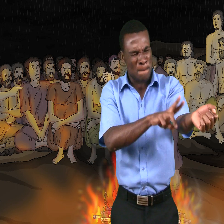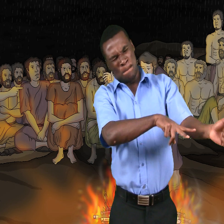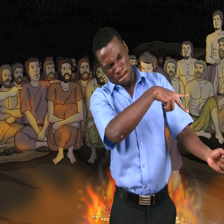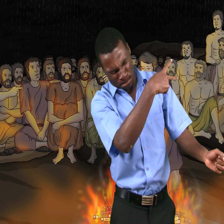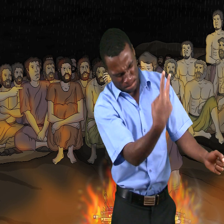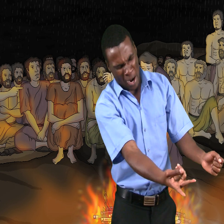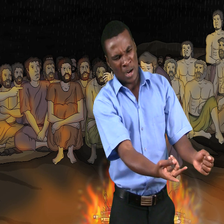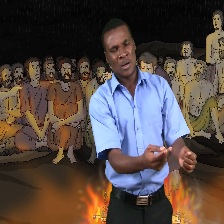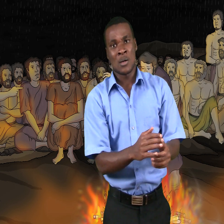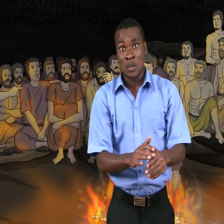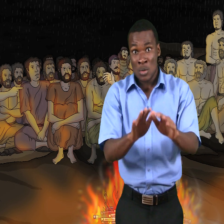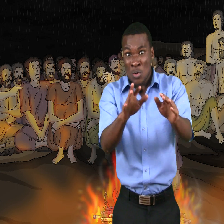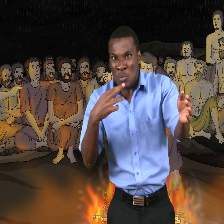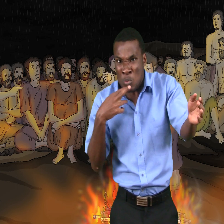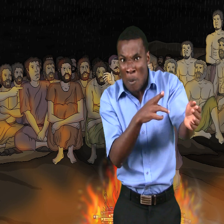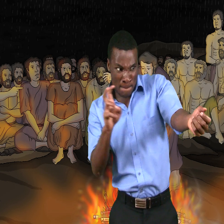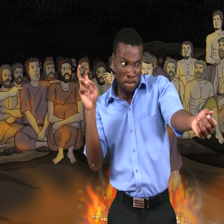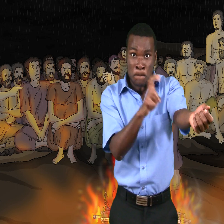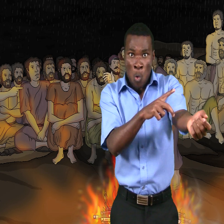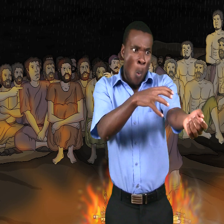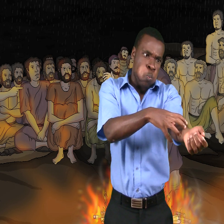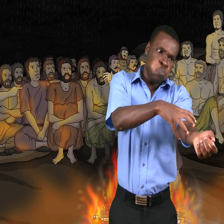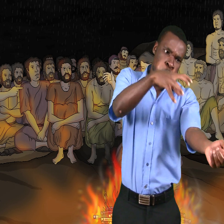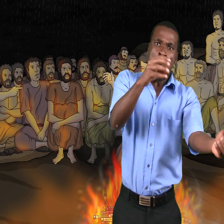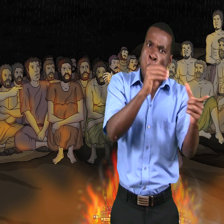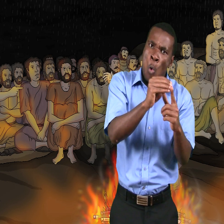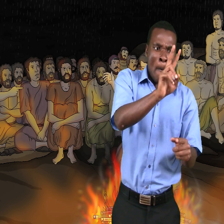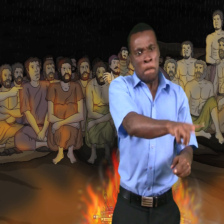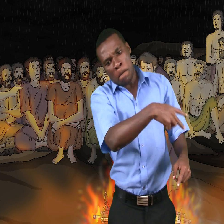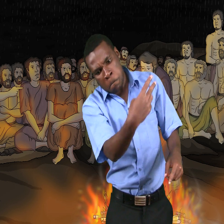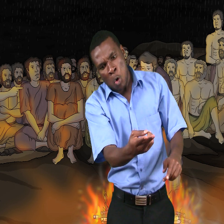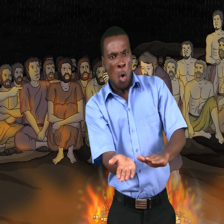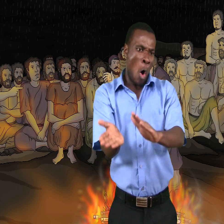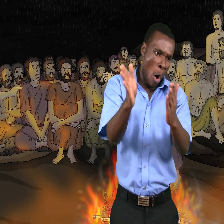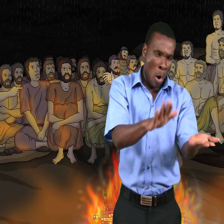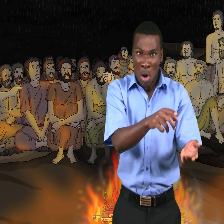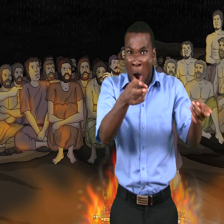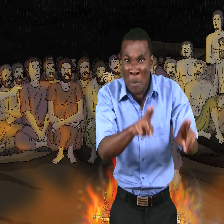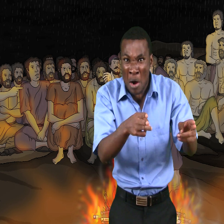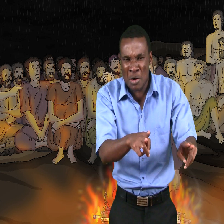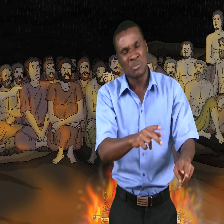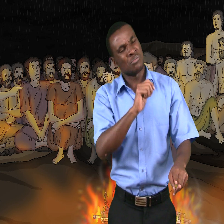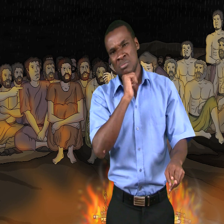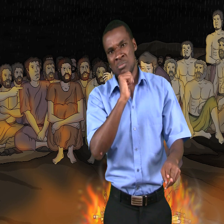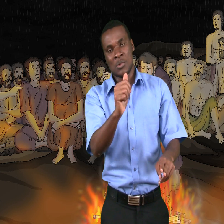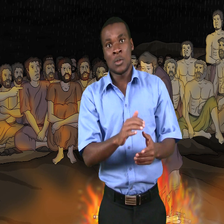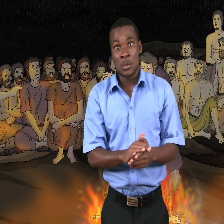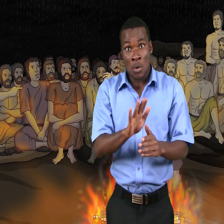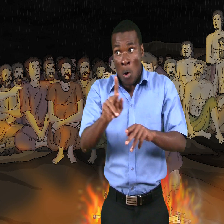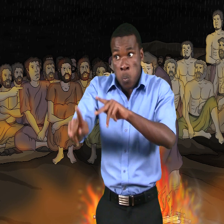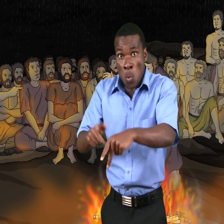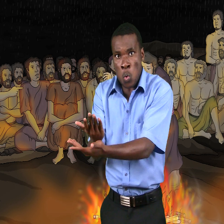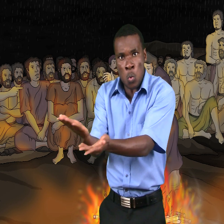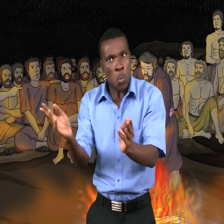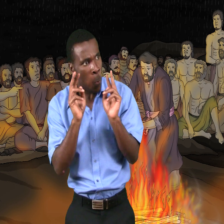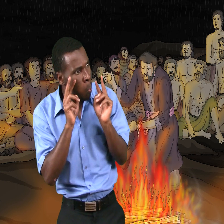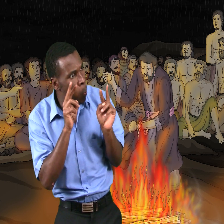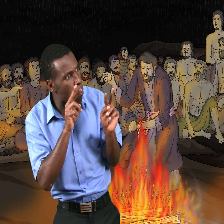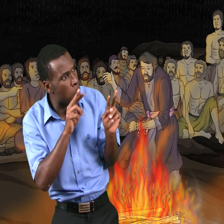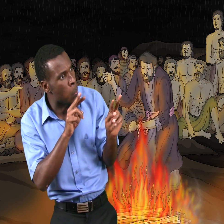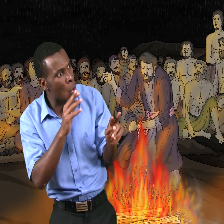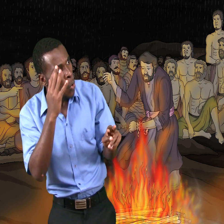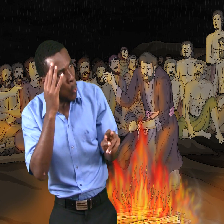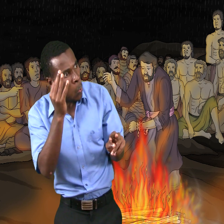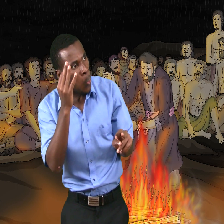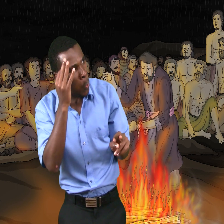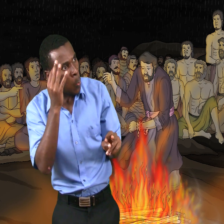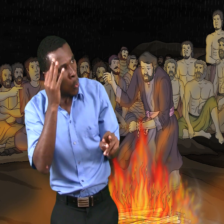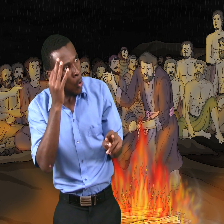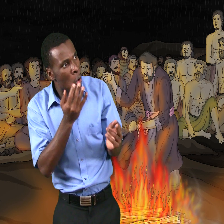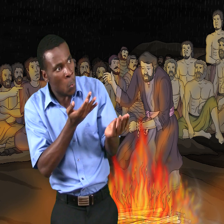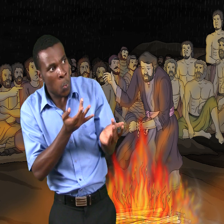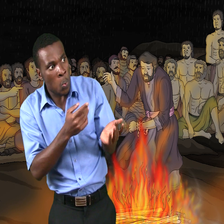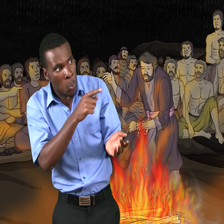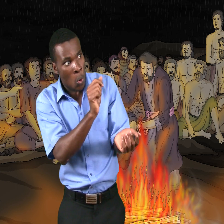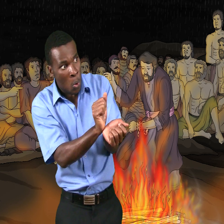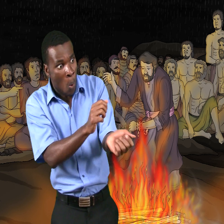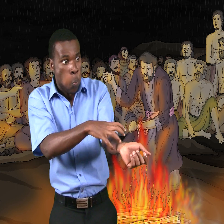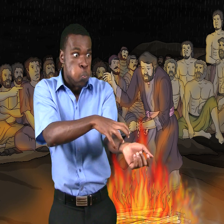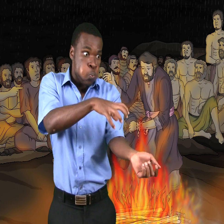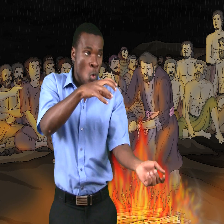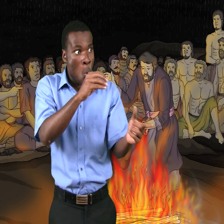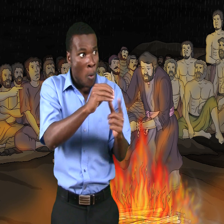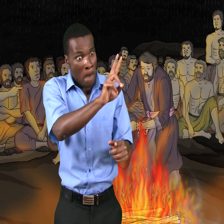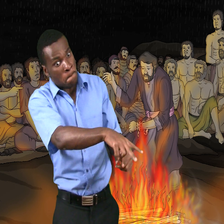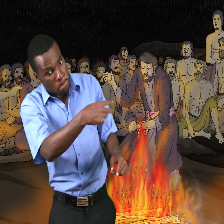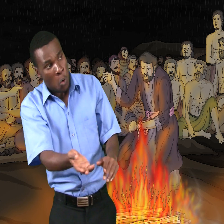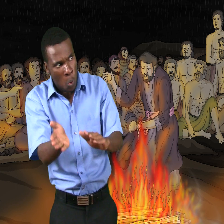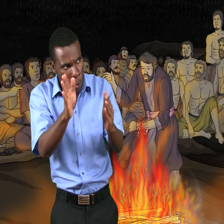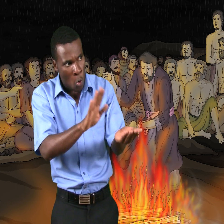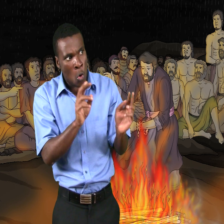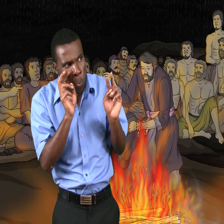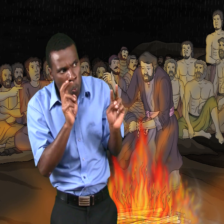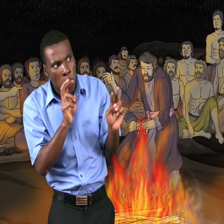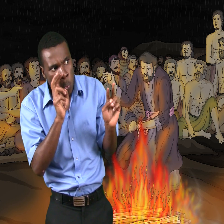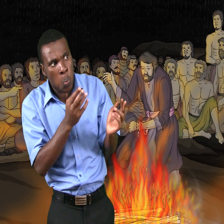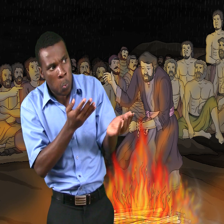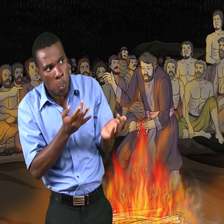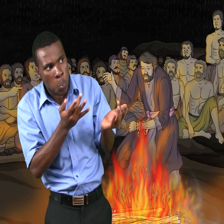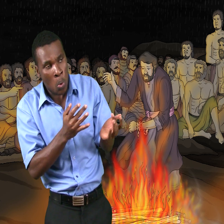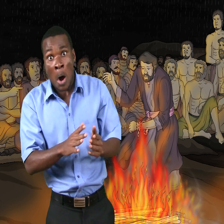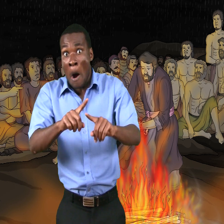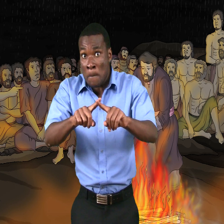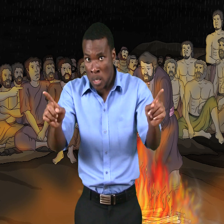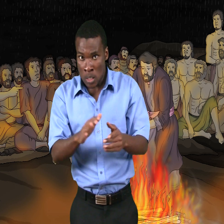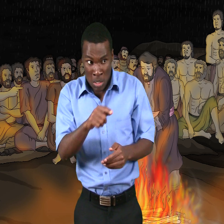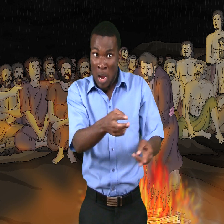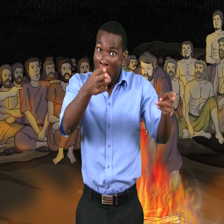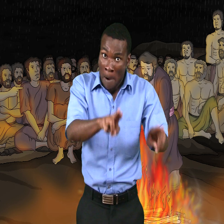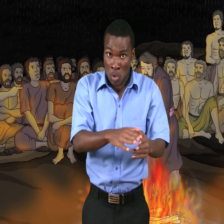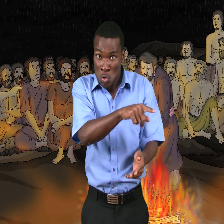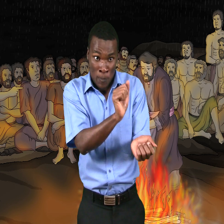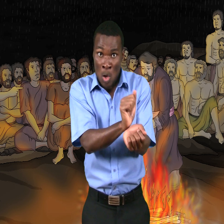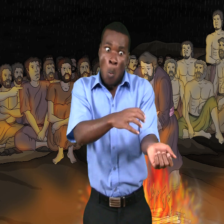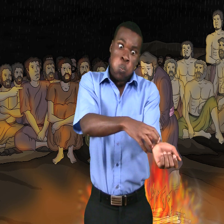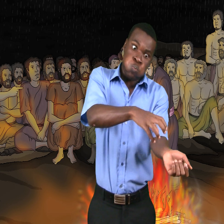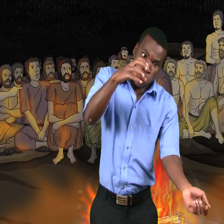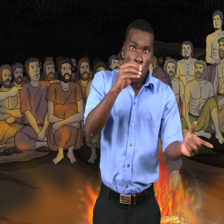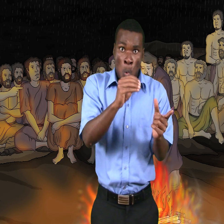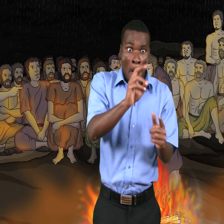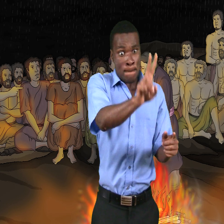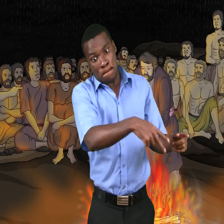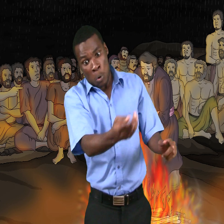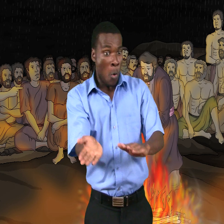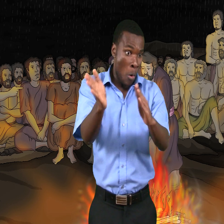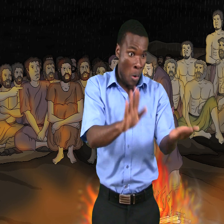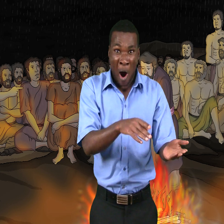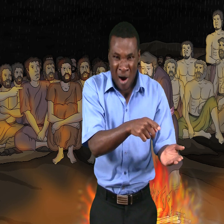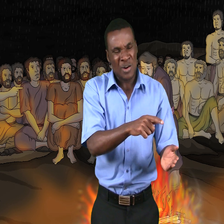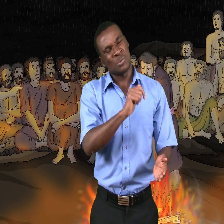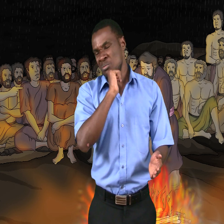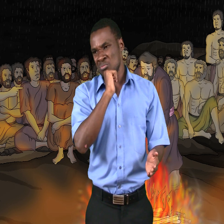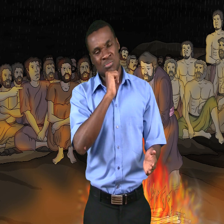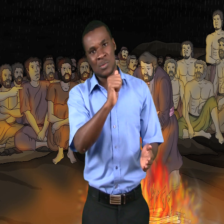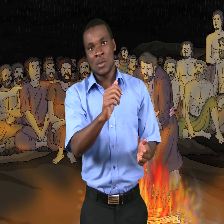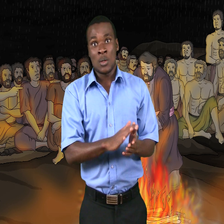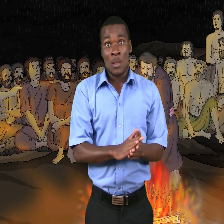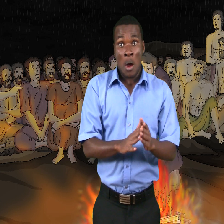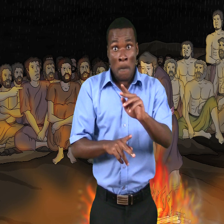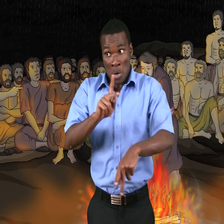The islanders were expecting him to swell up or suddenly drop dead.